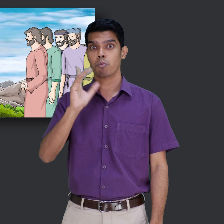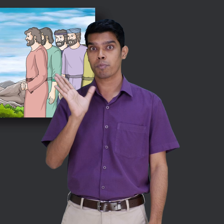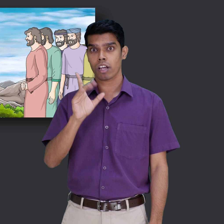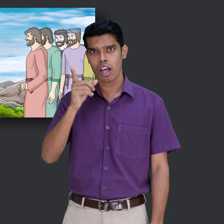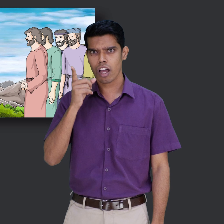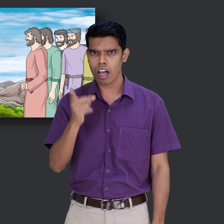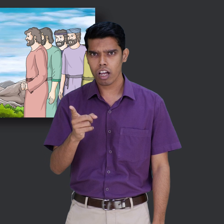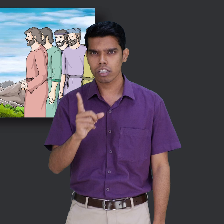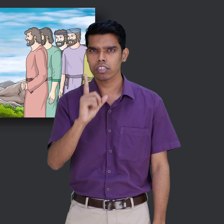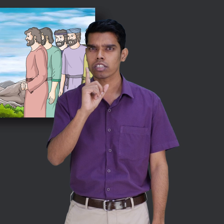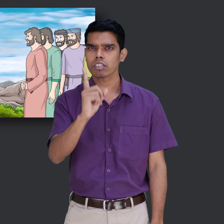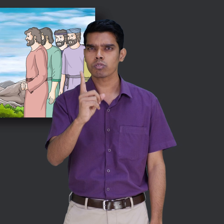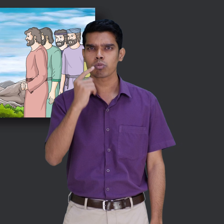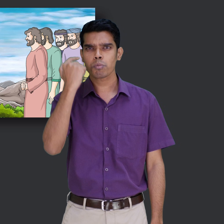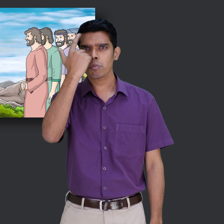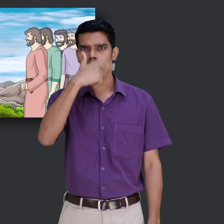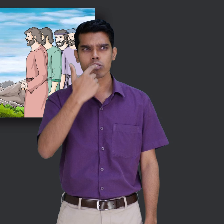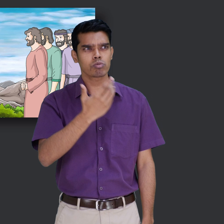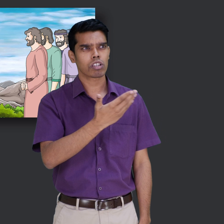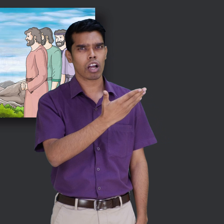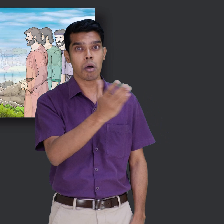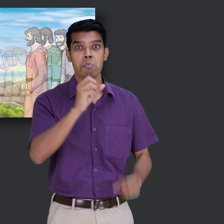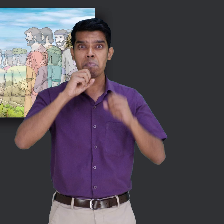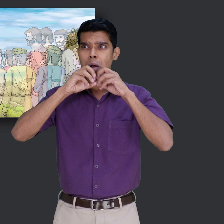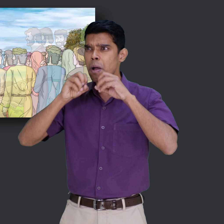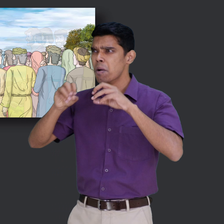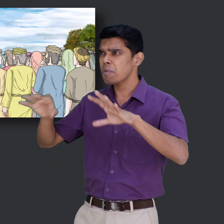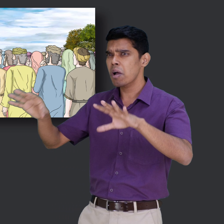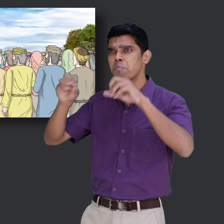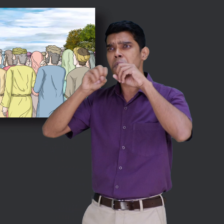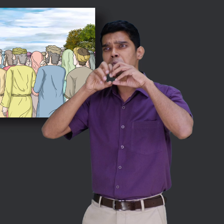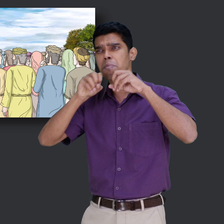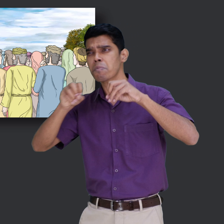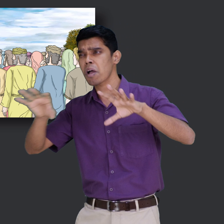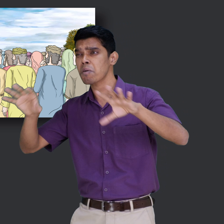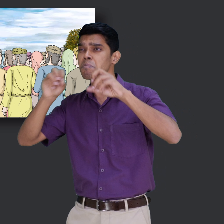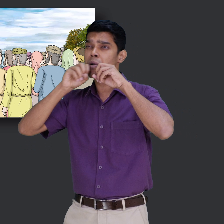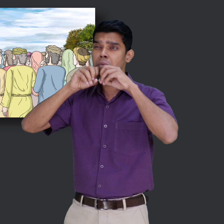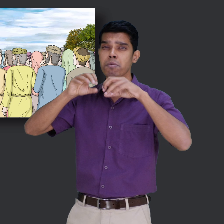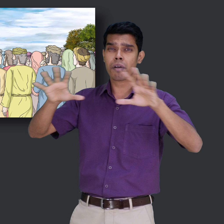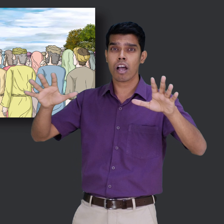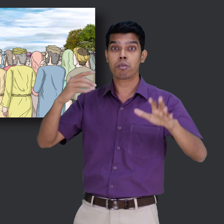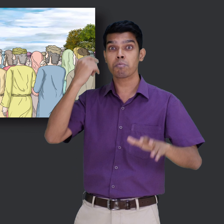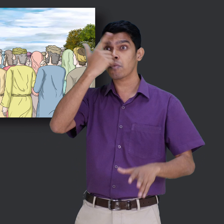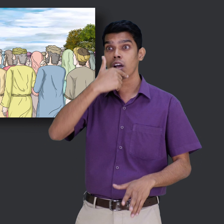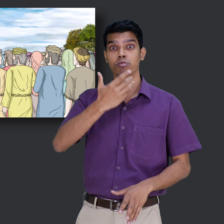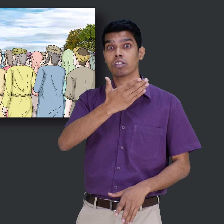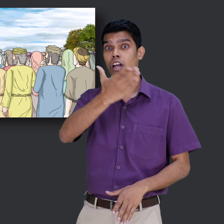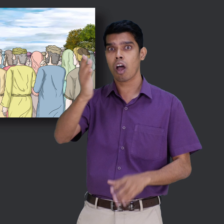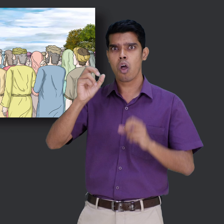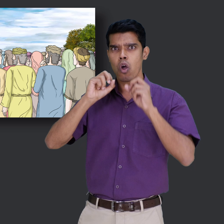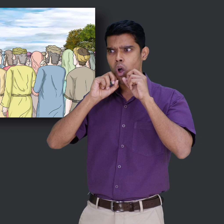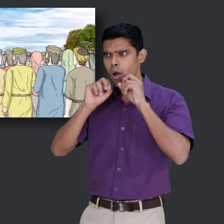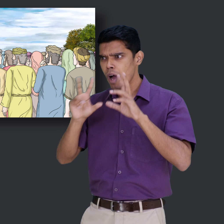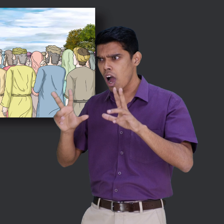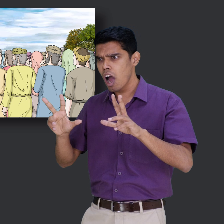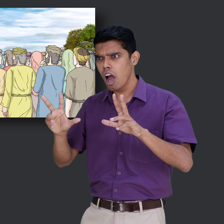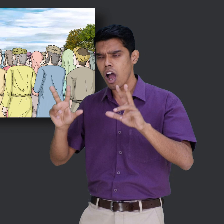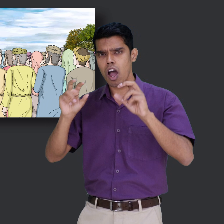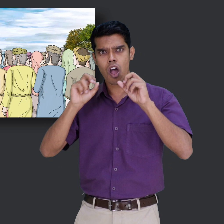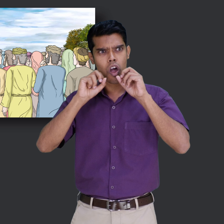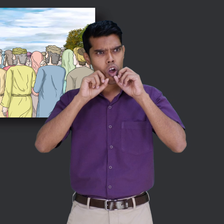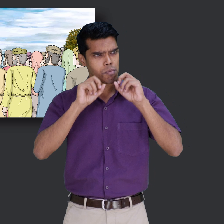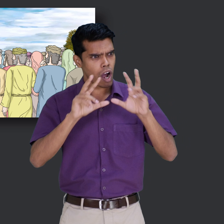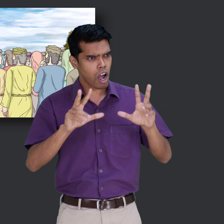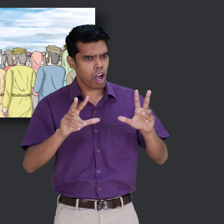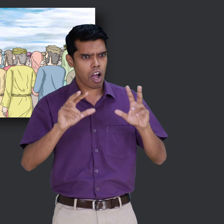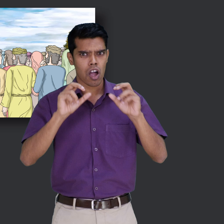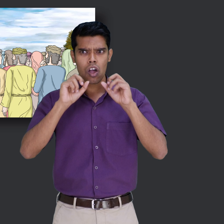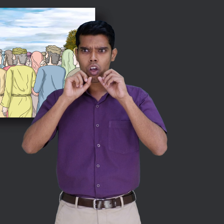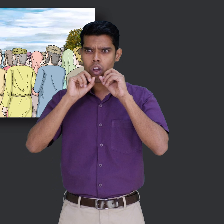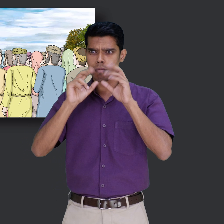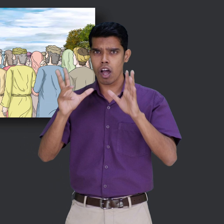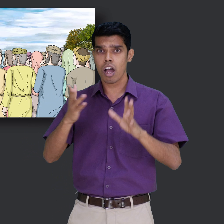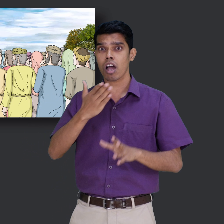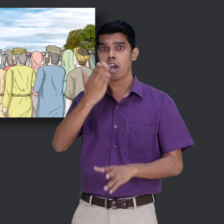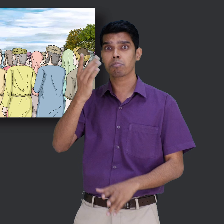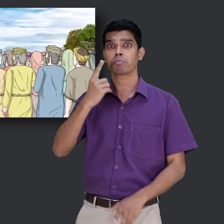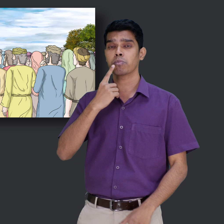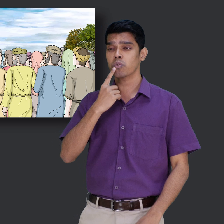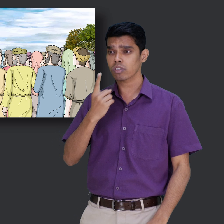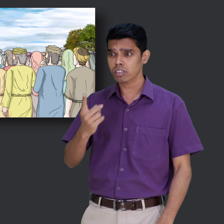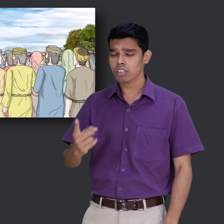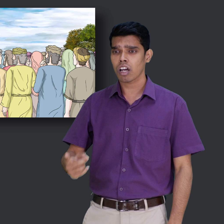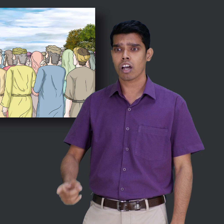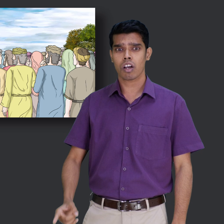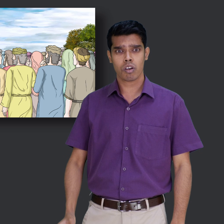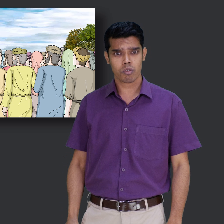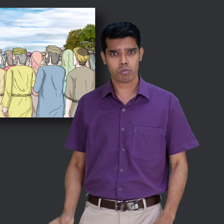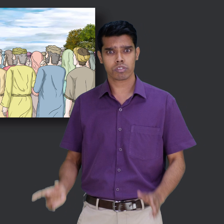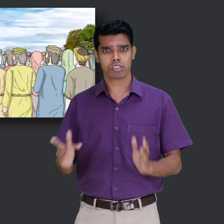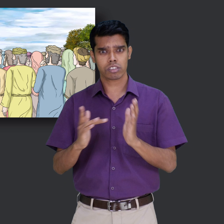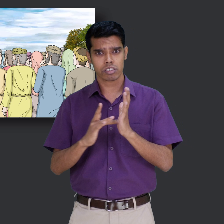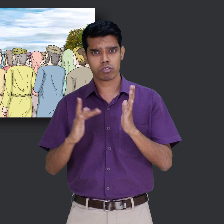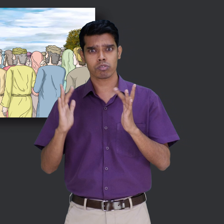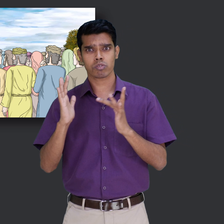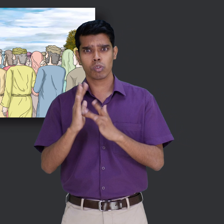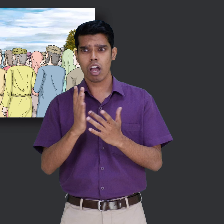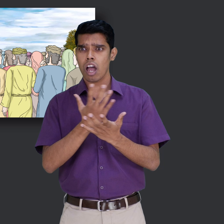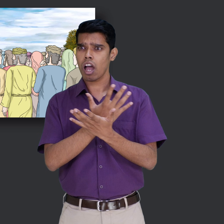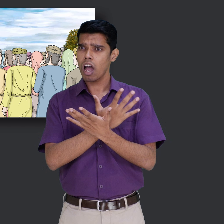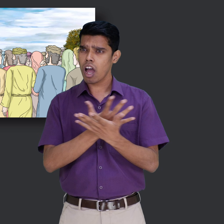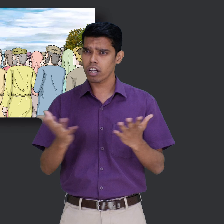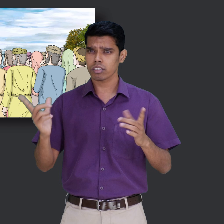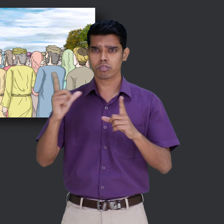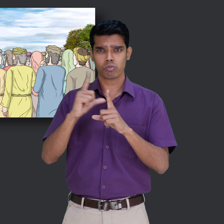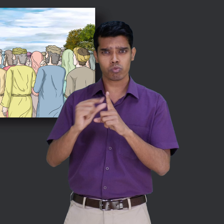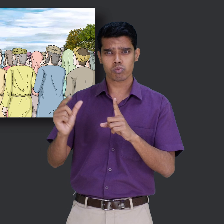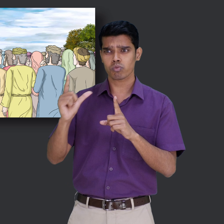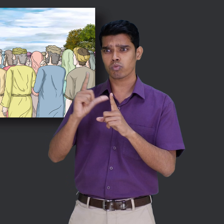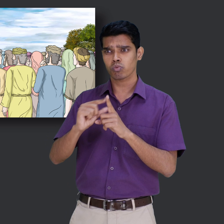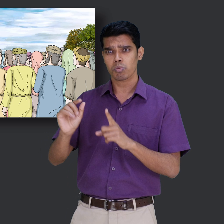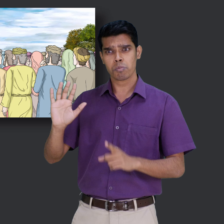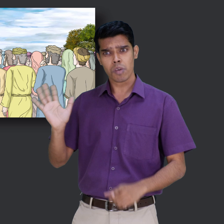But the more He ordered them, the more widely they proclaimed it.